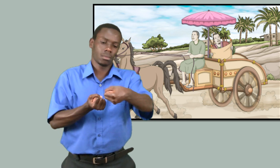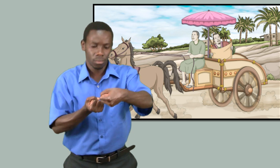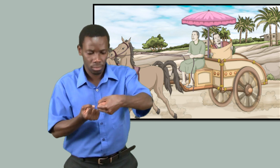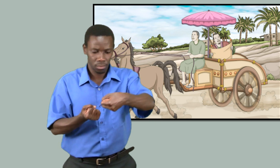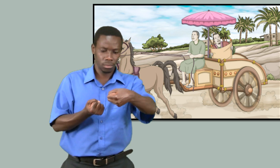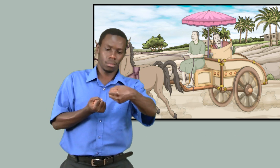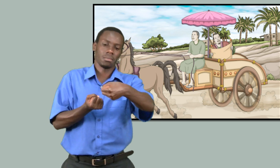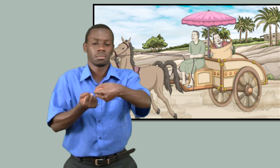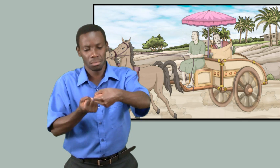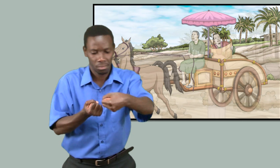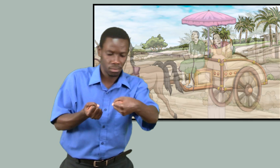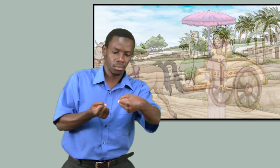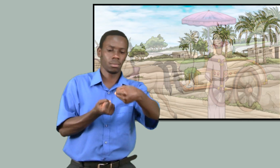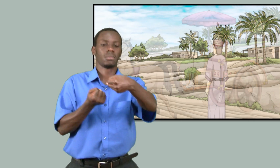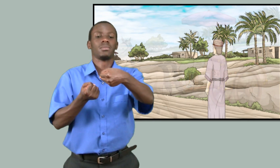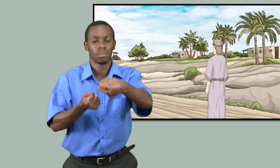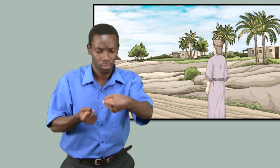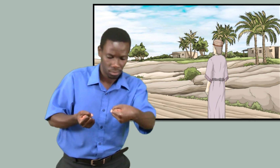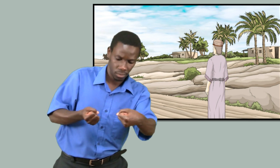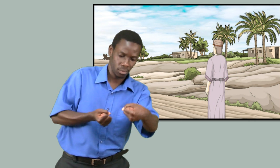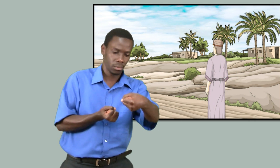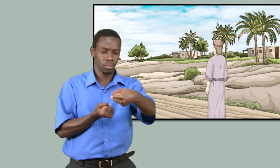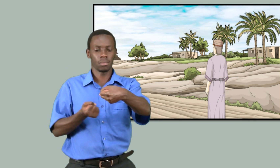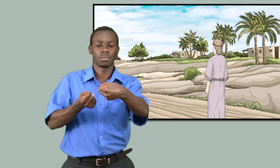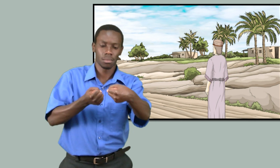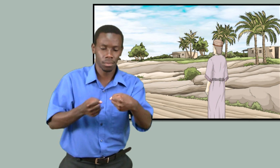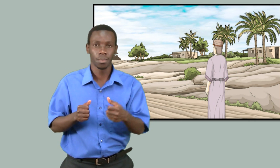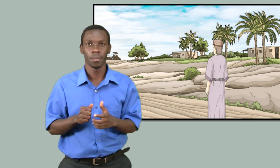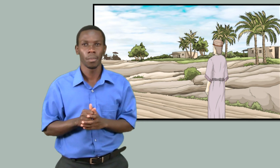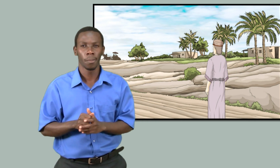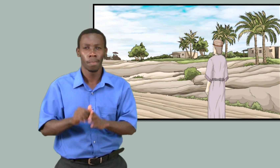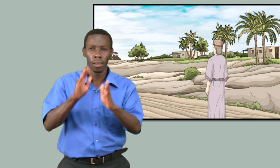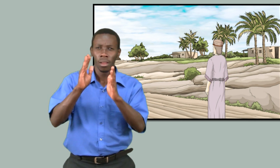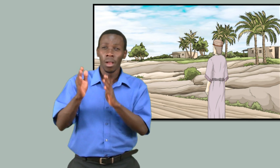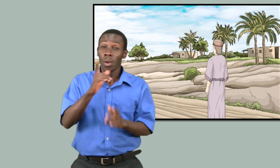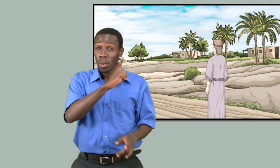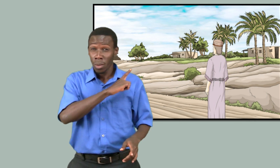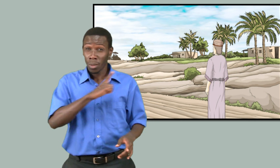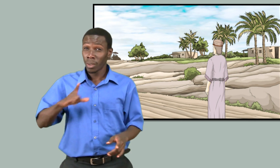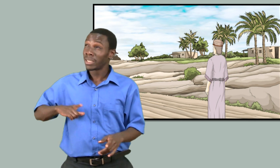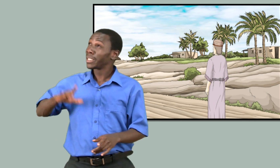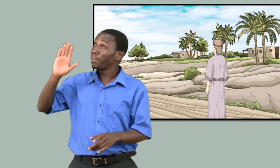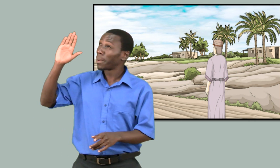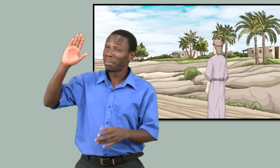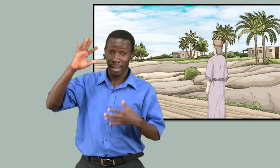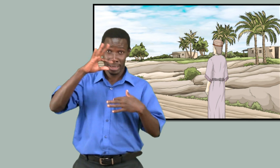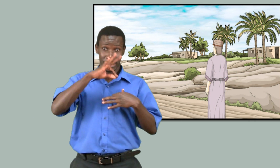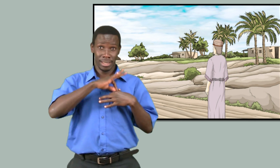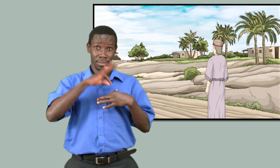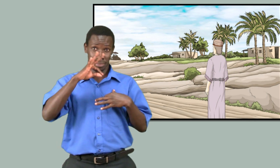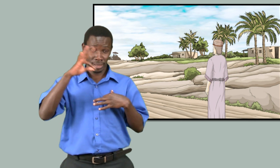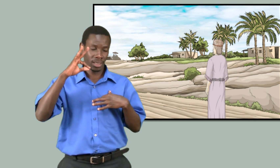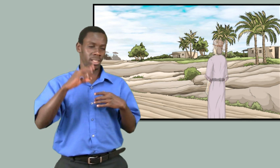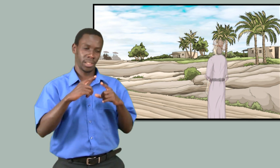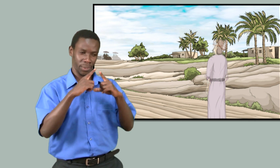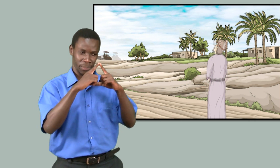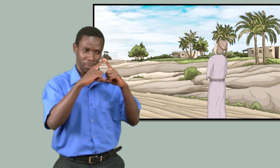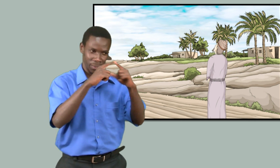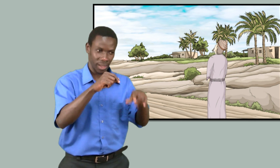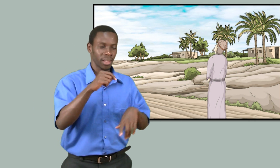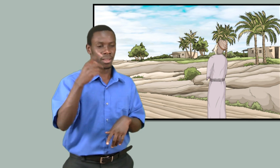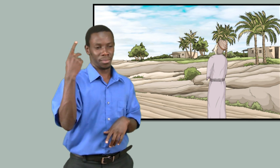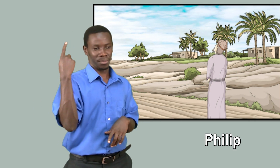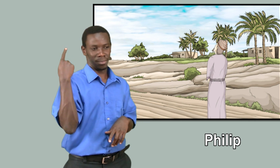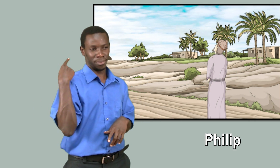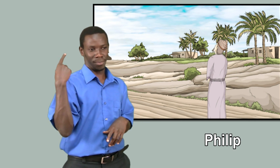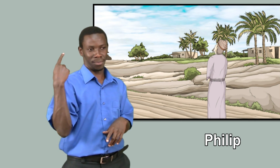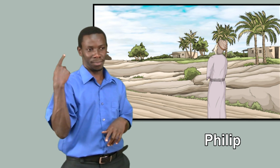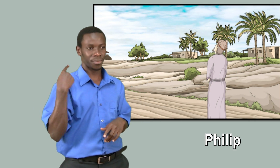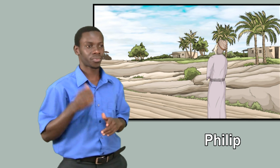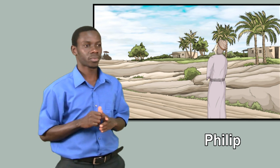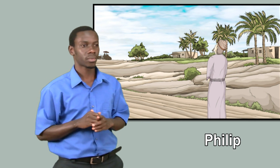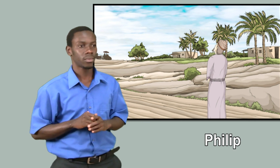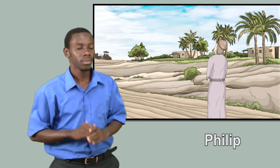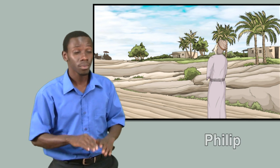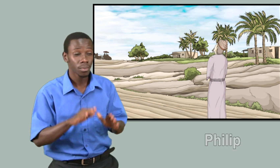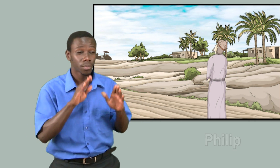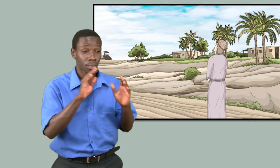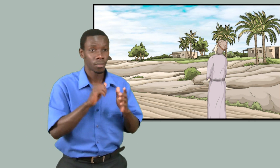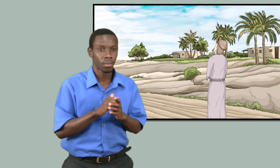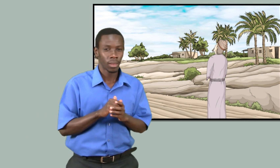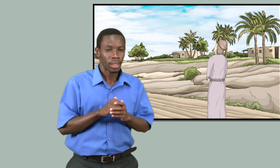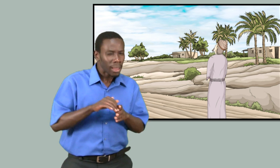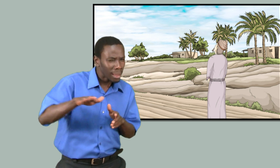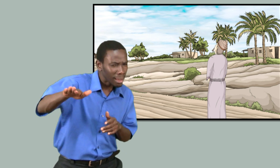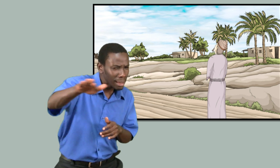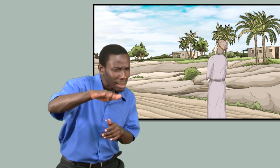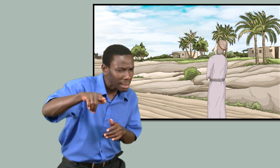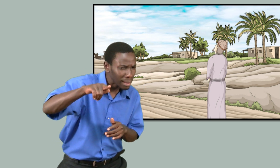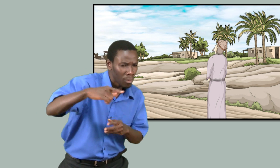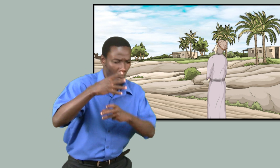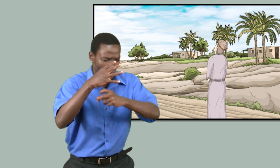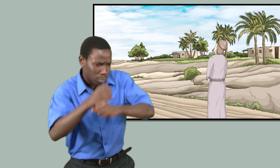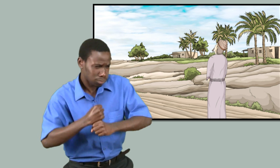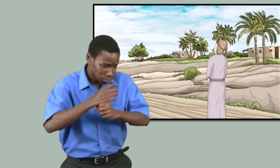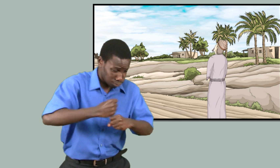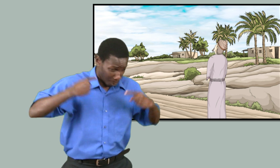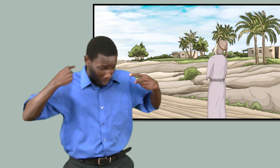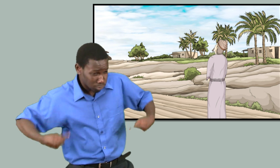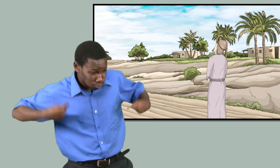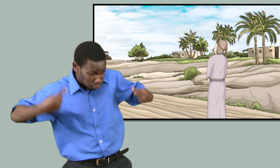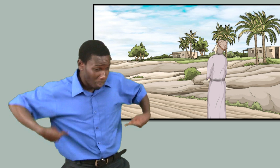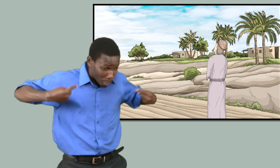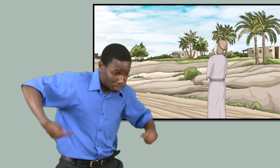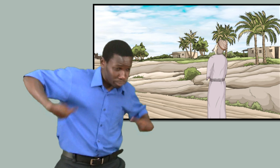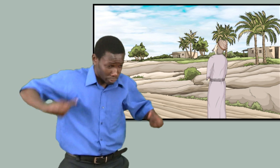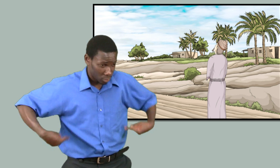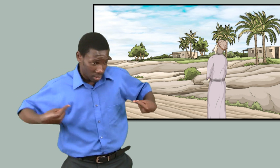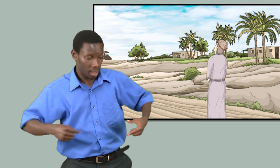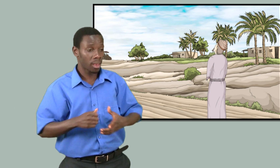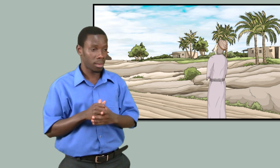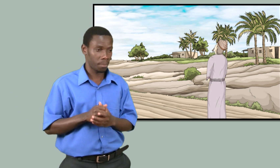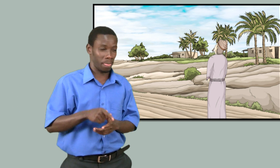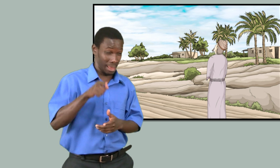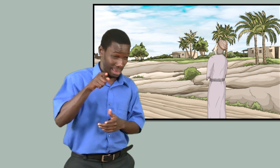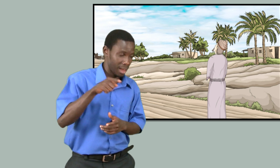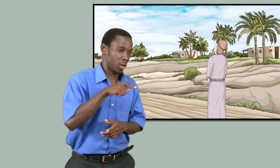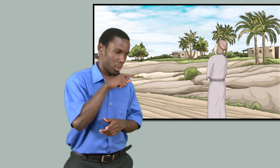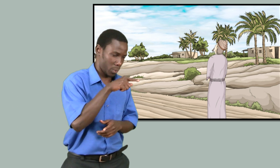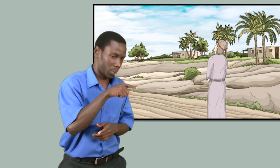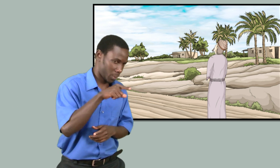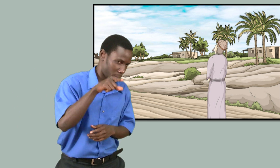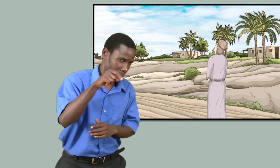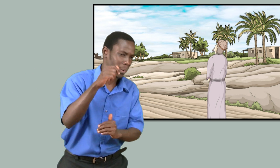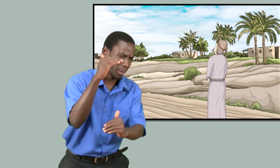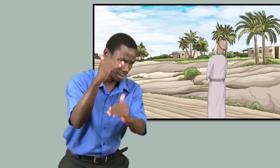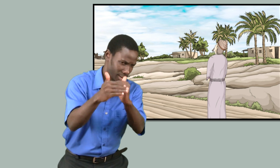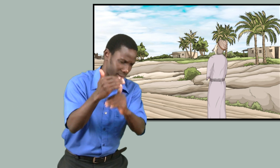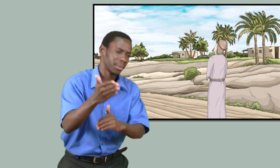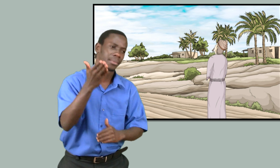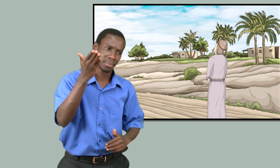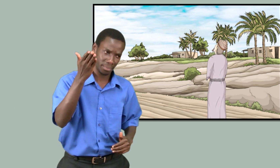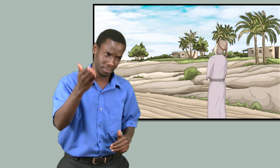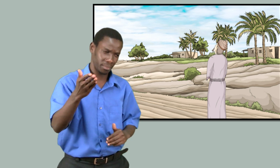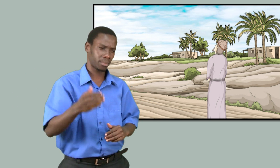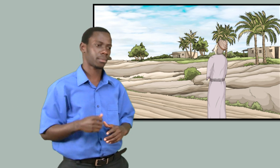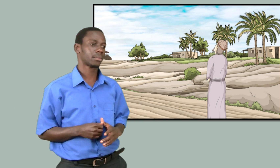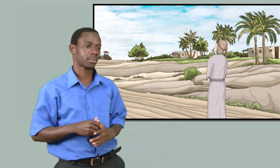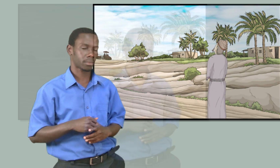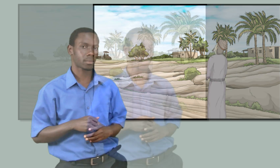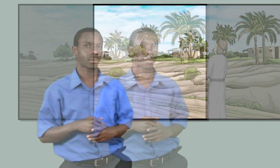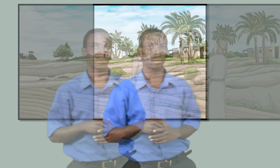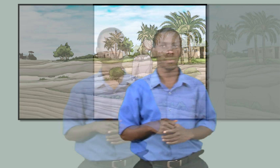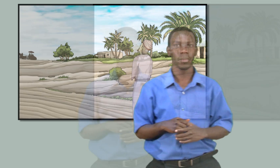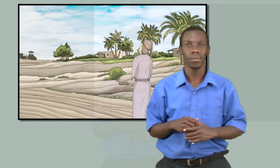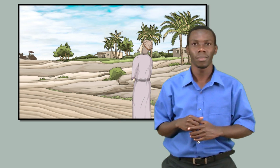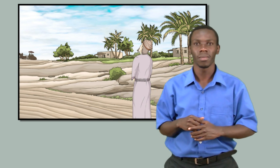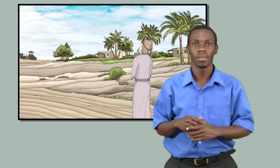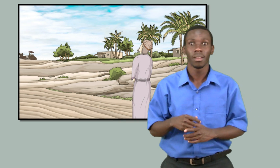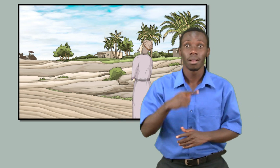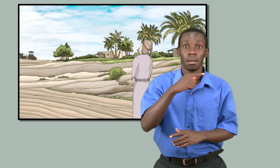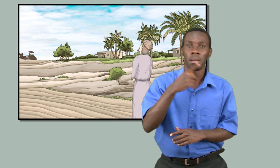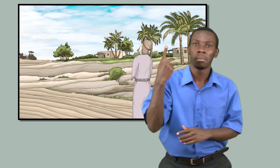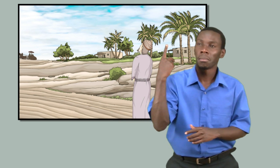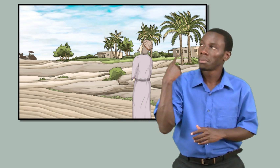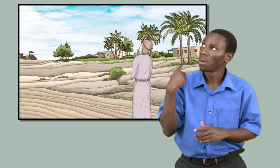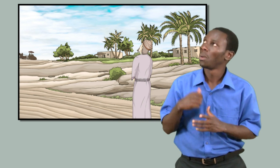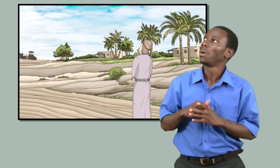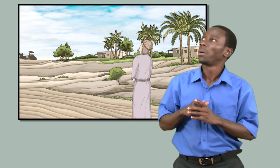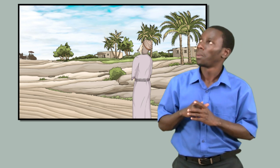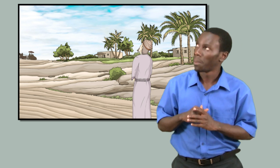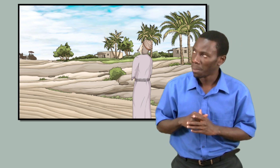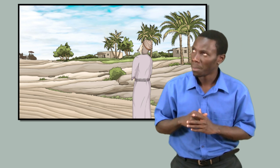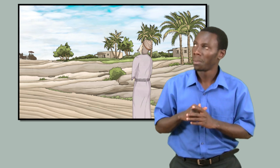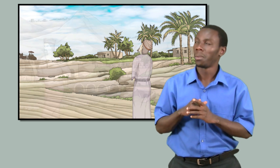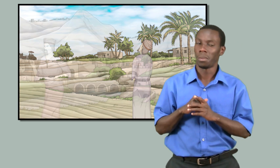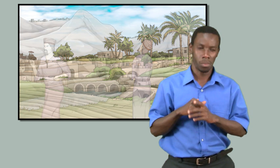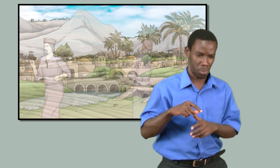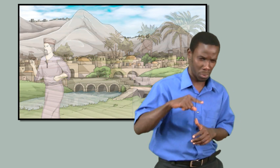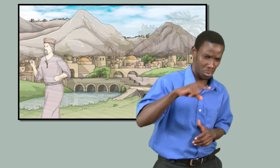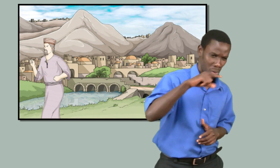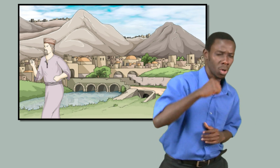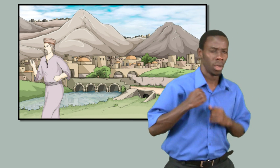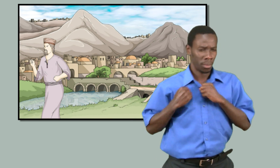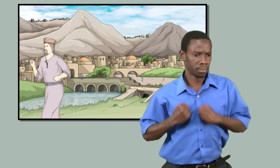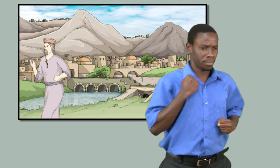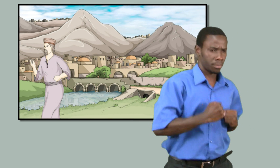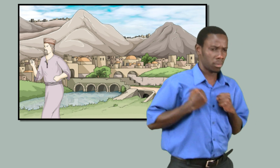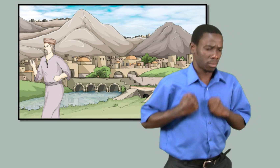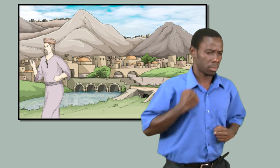The Spirit said to Philip, “Go over to that chariot and stay by it.”